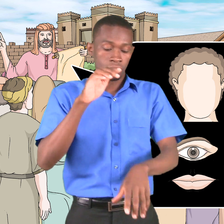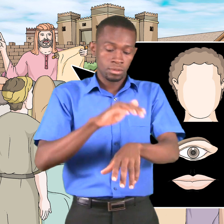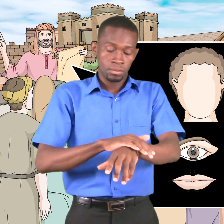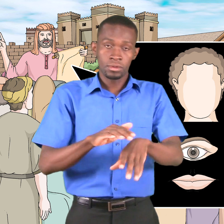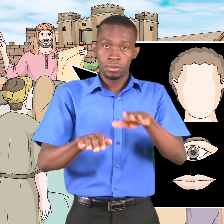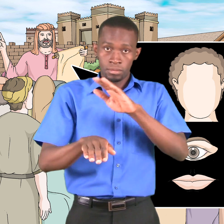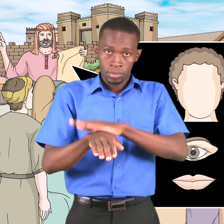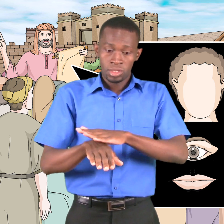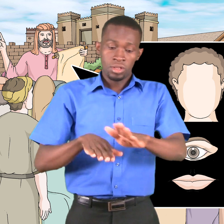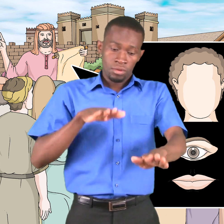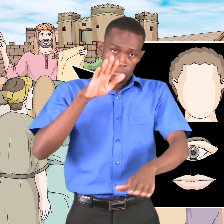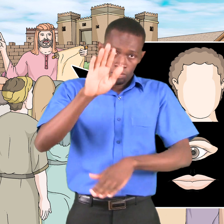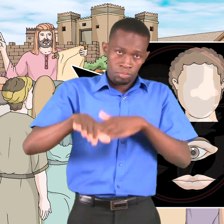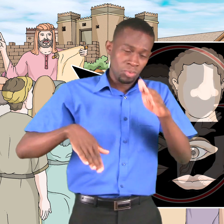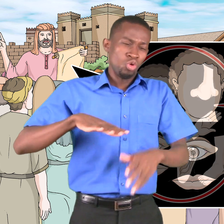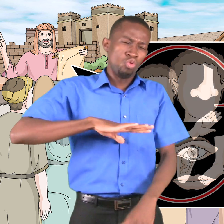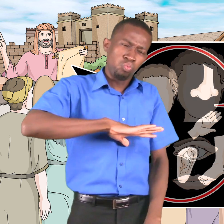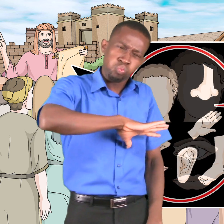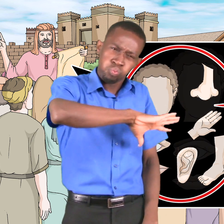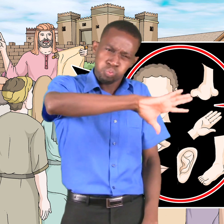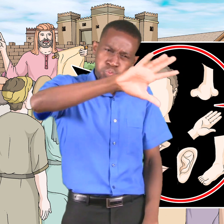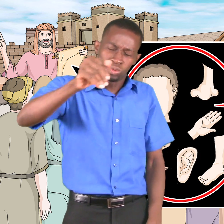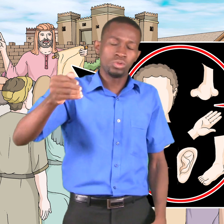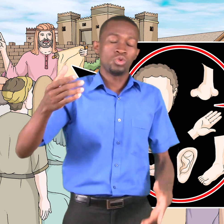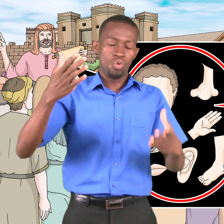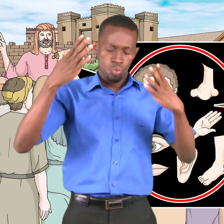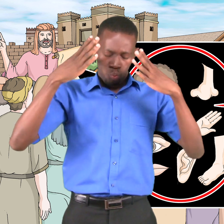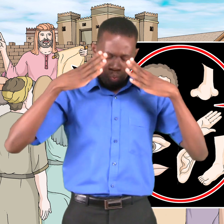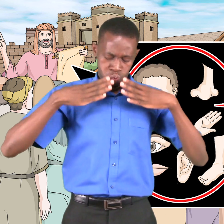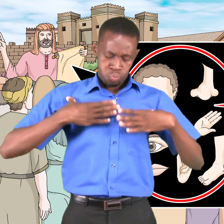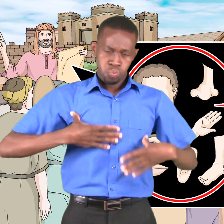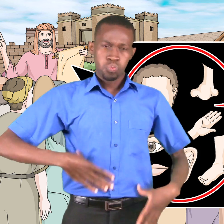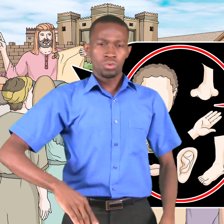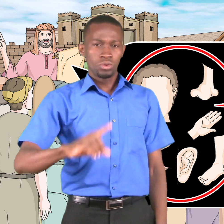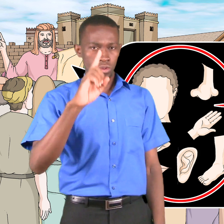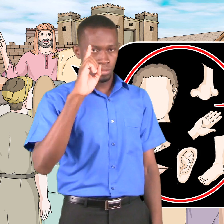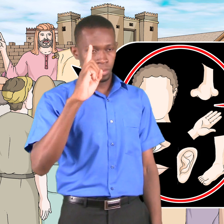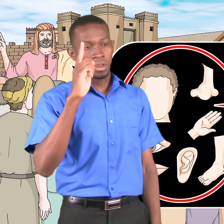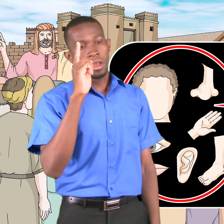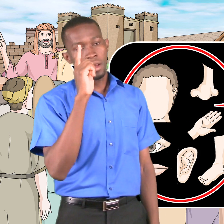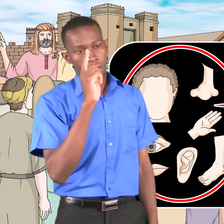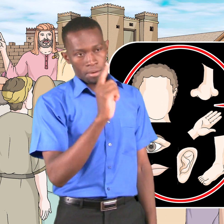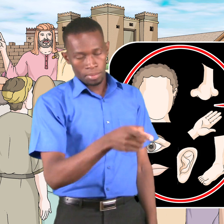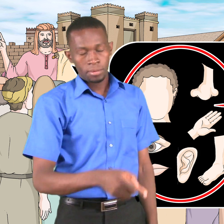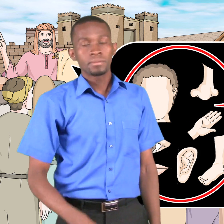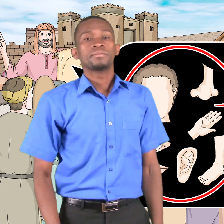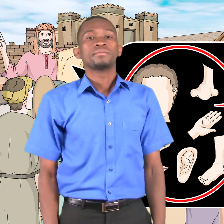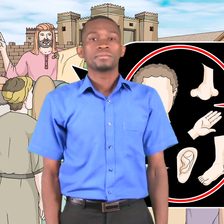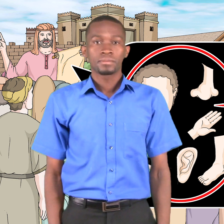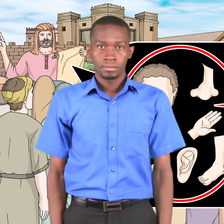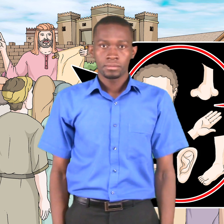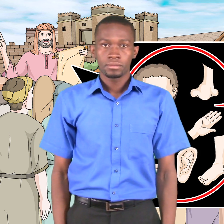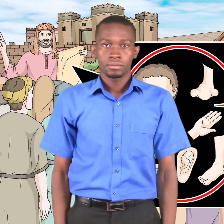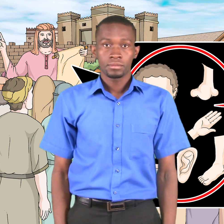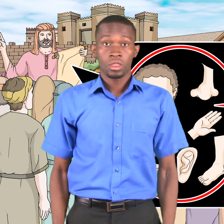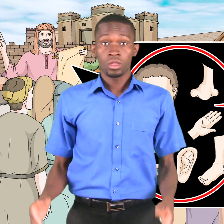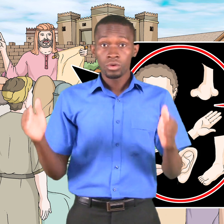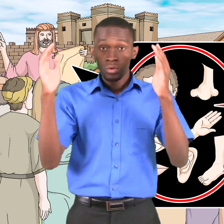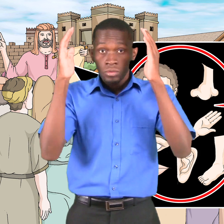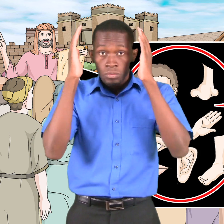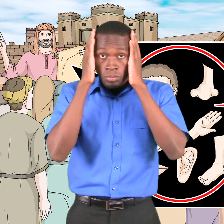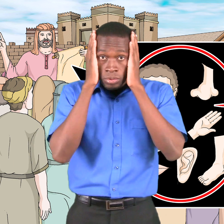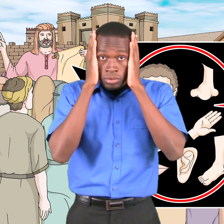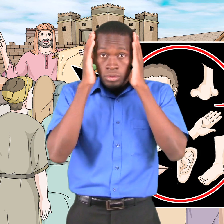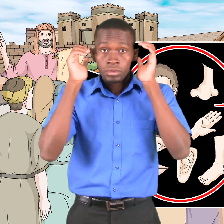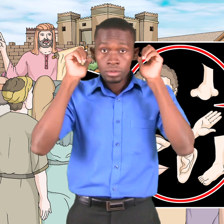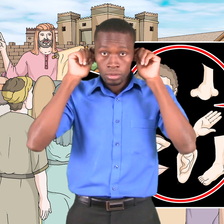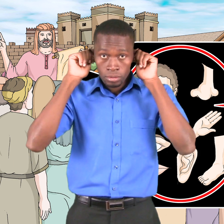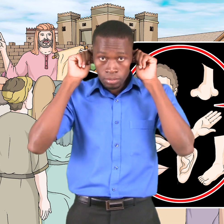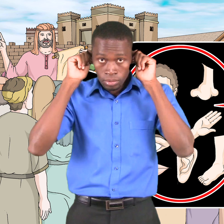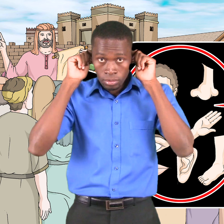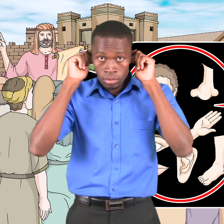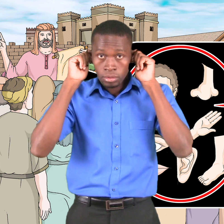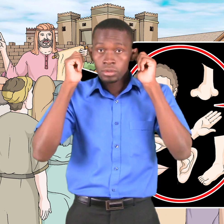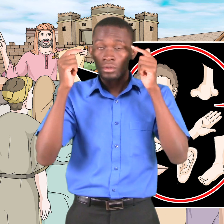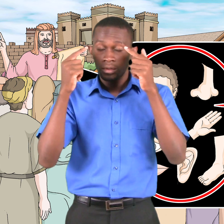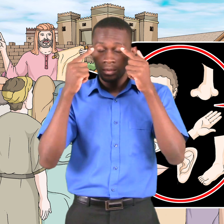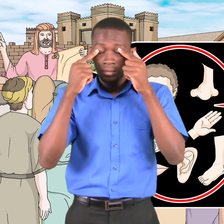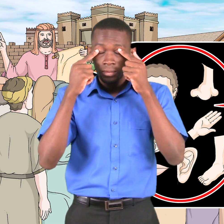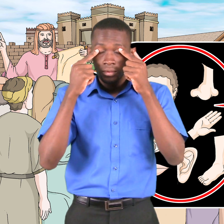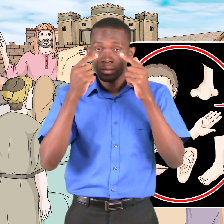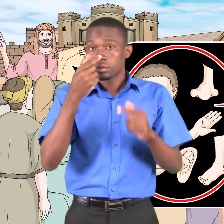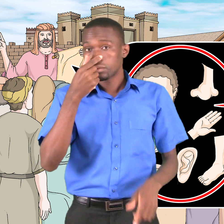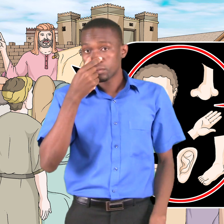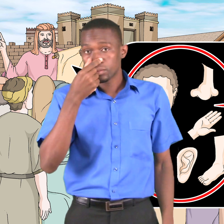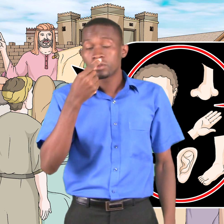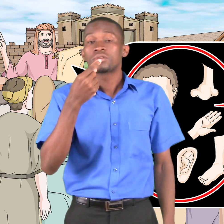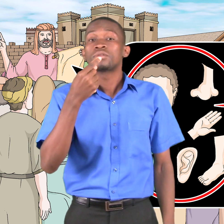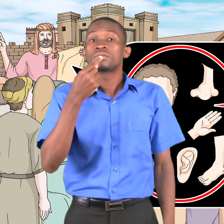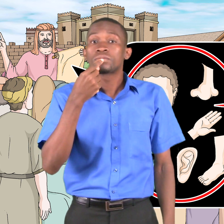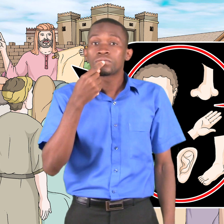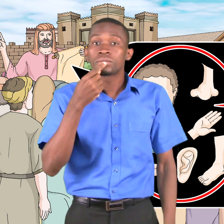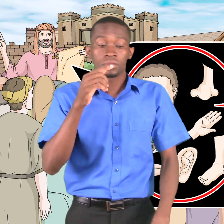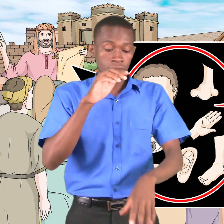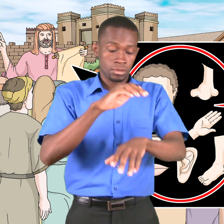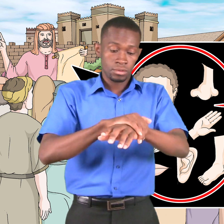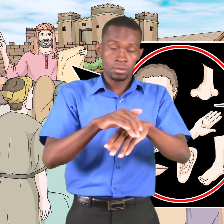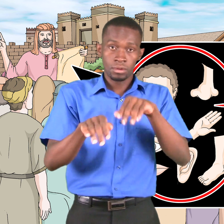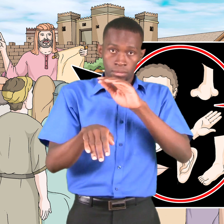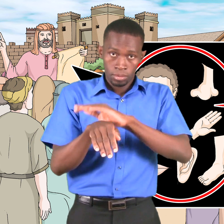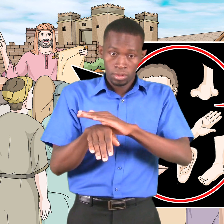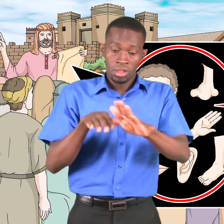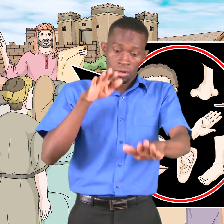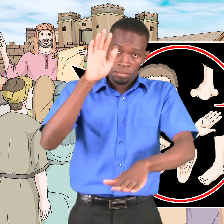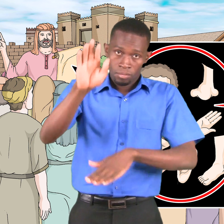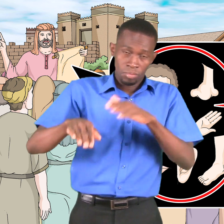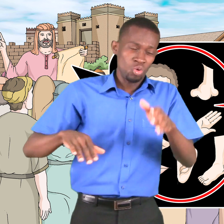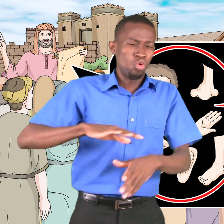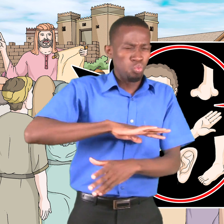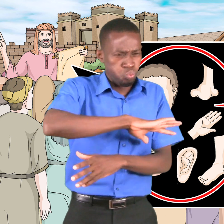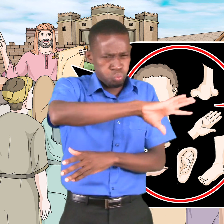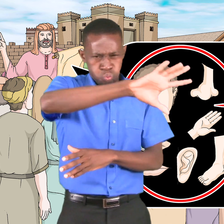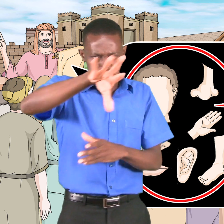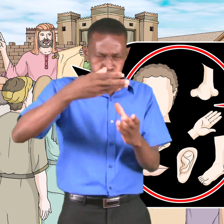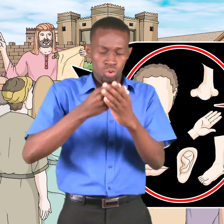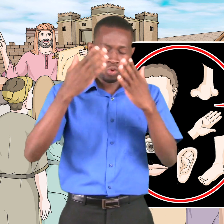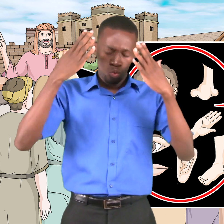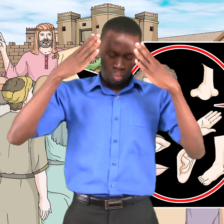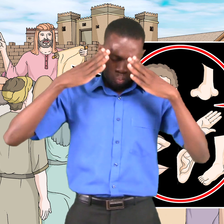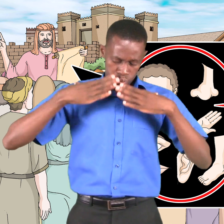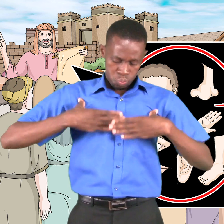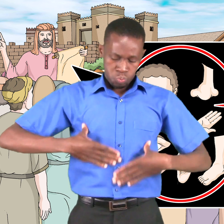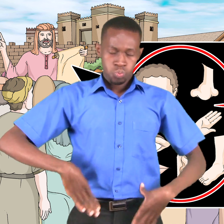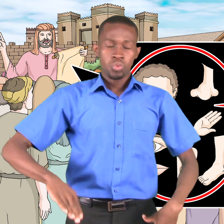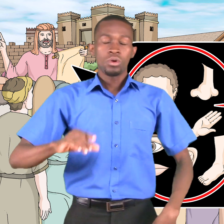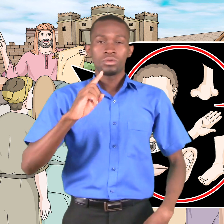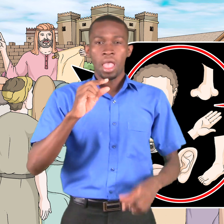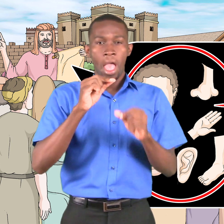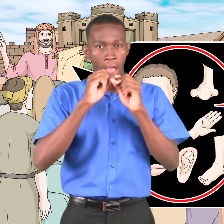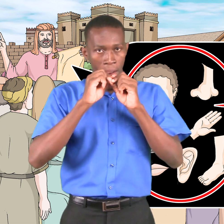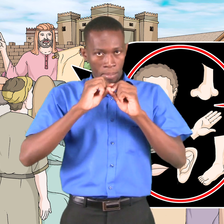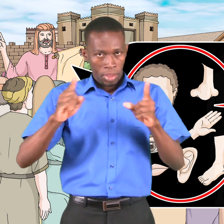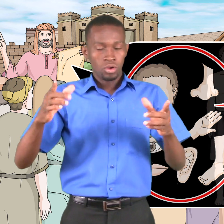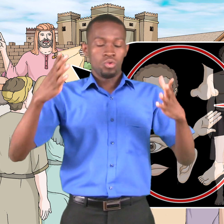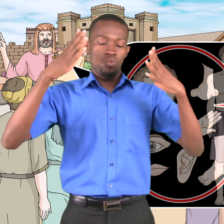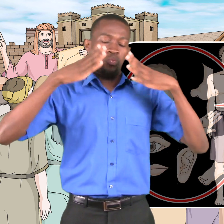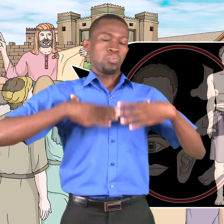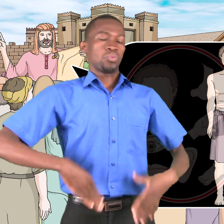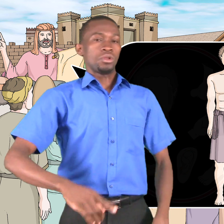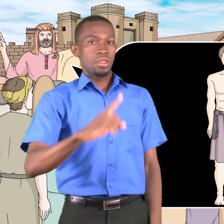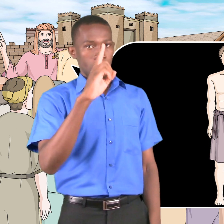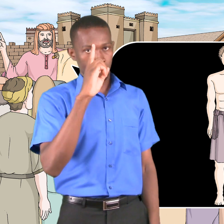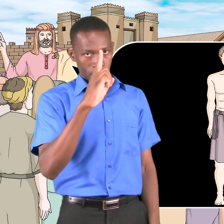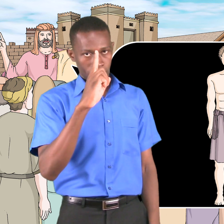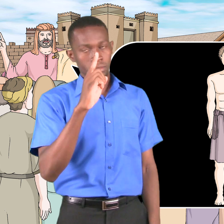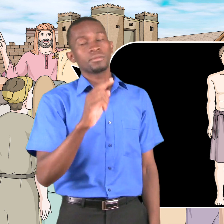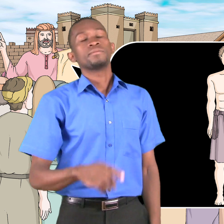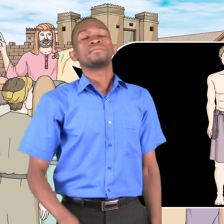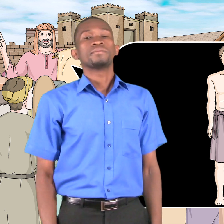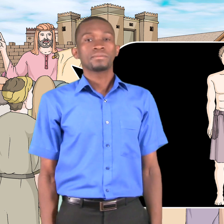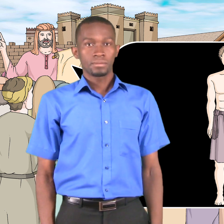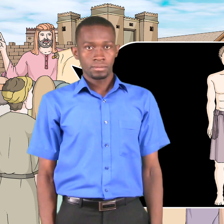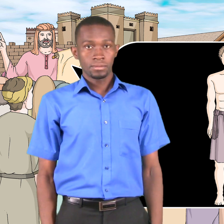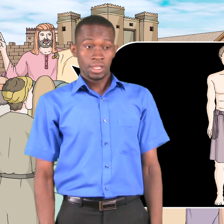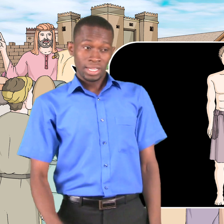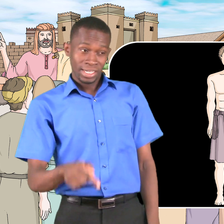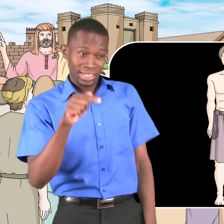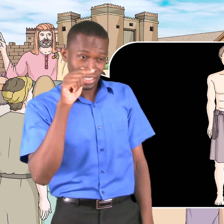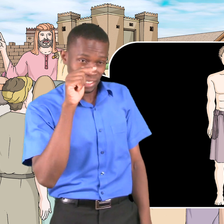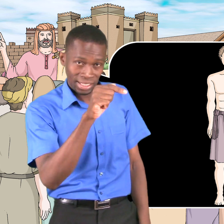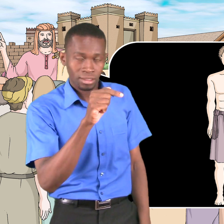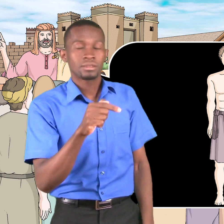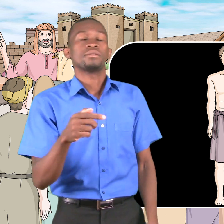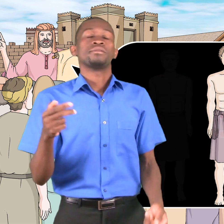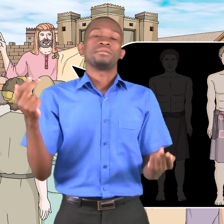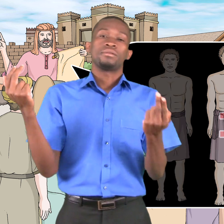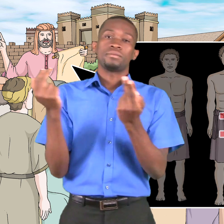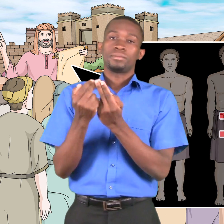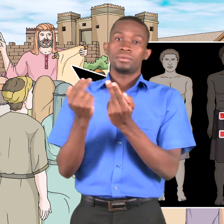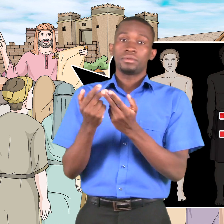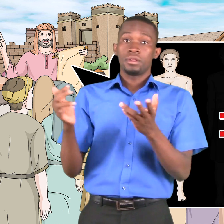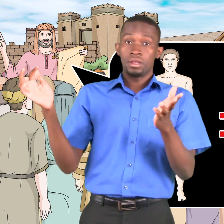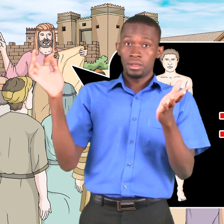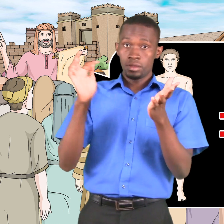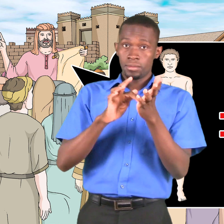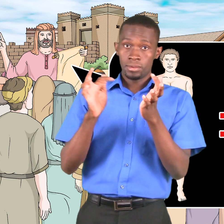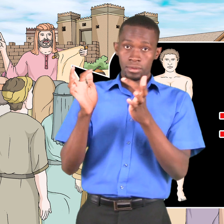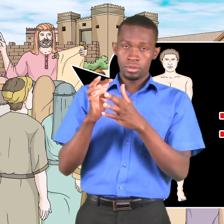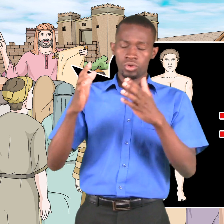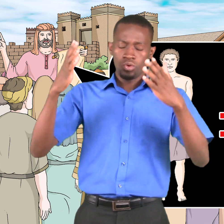And although its parts are many, they all form one body.